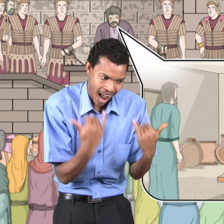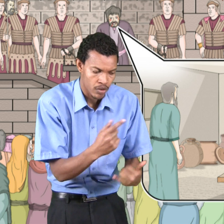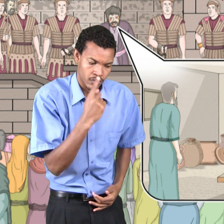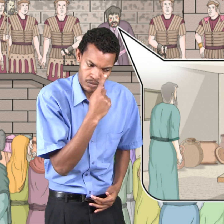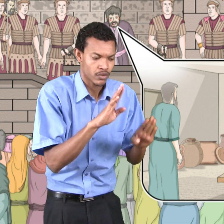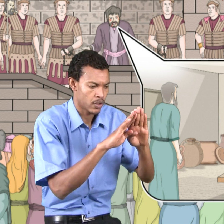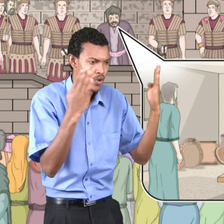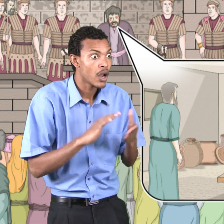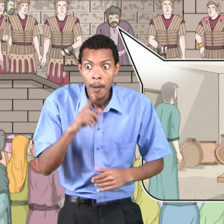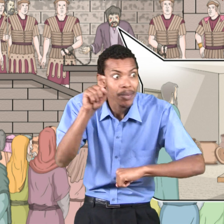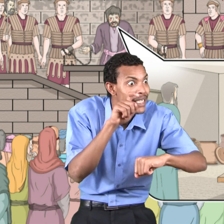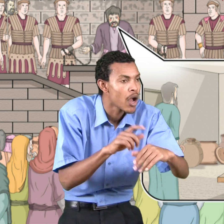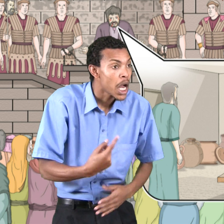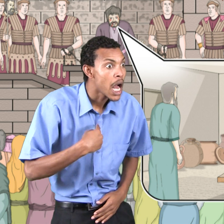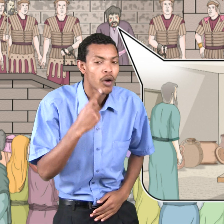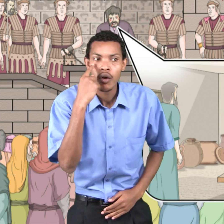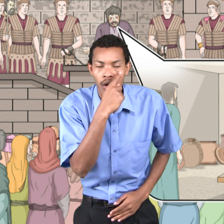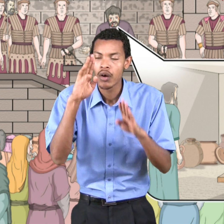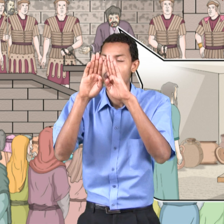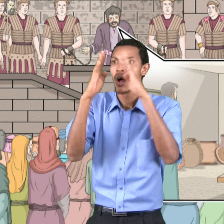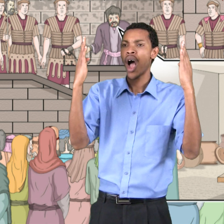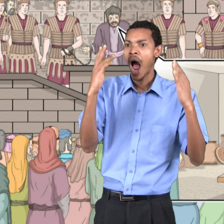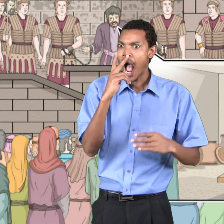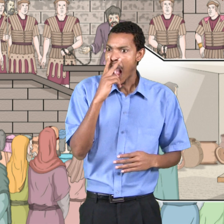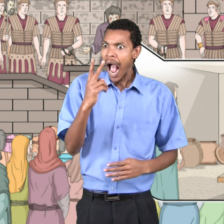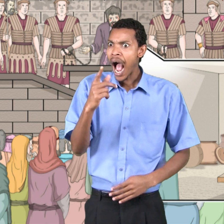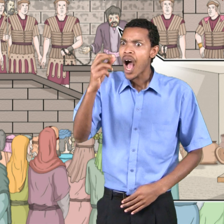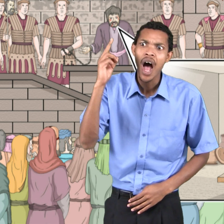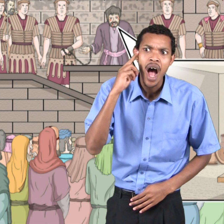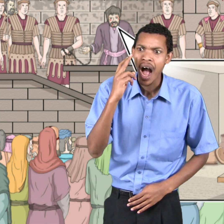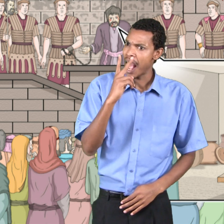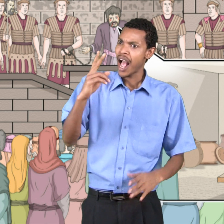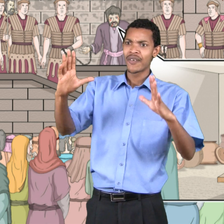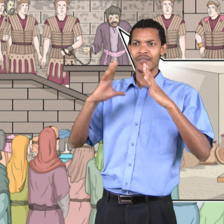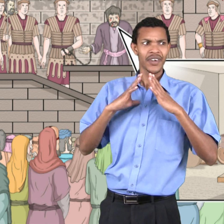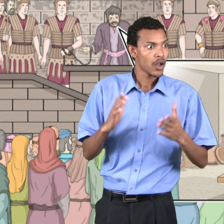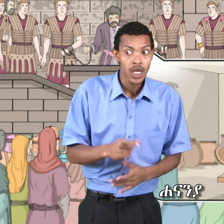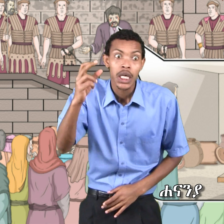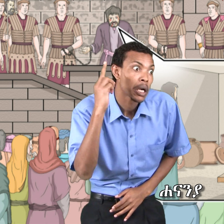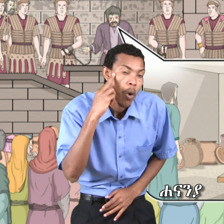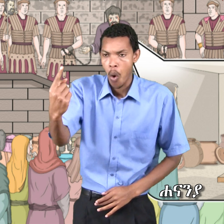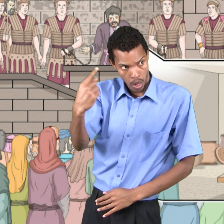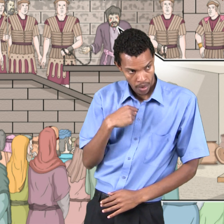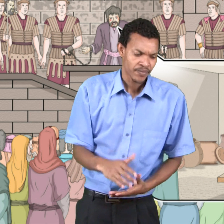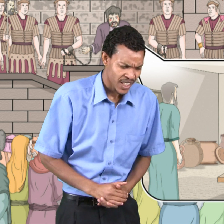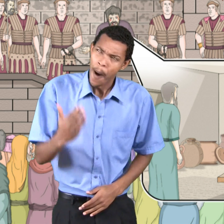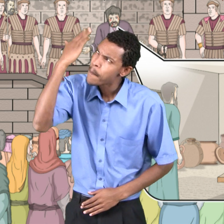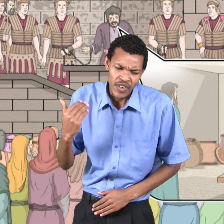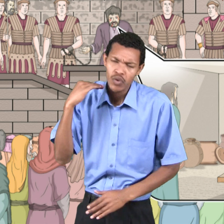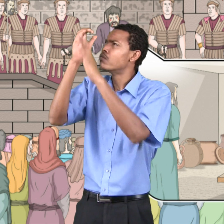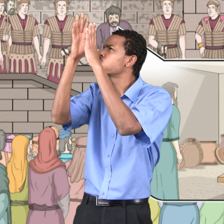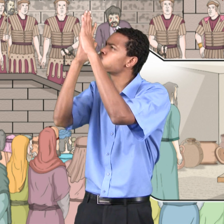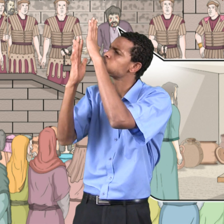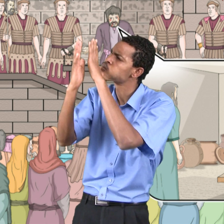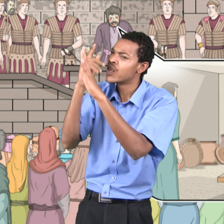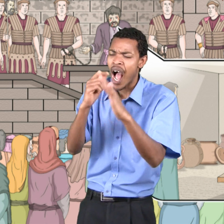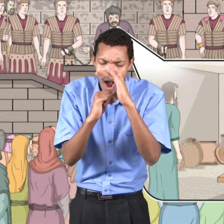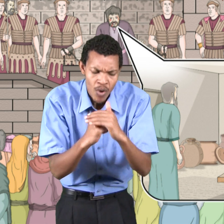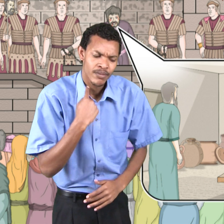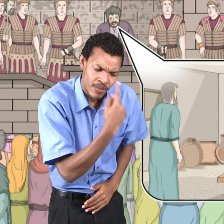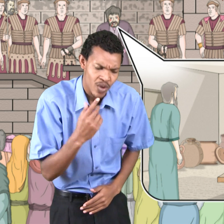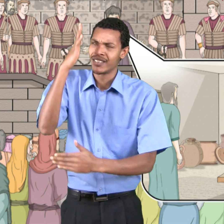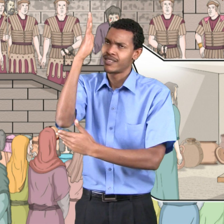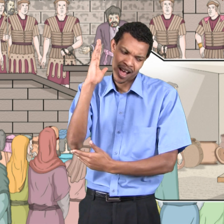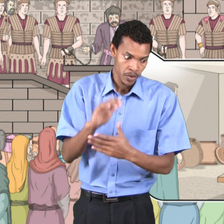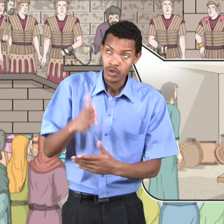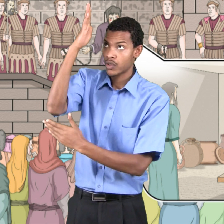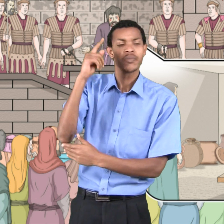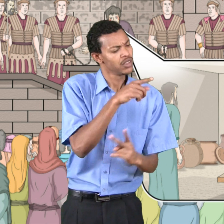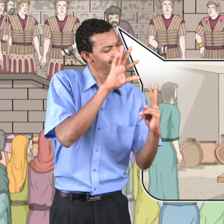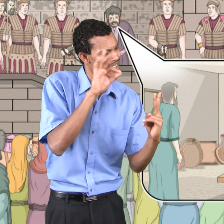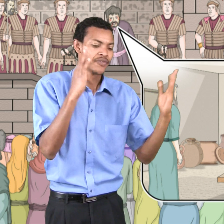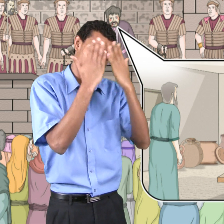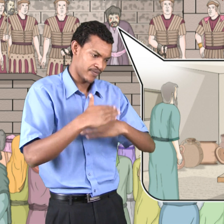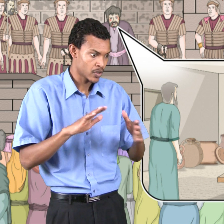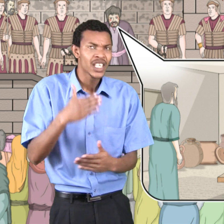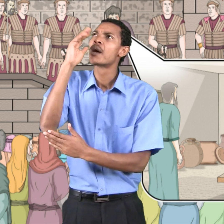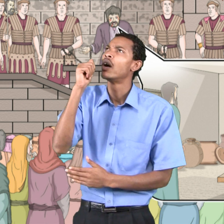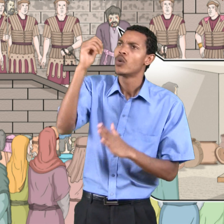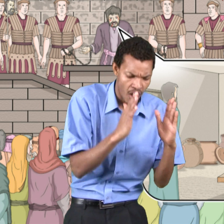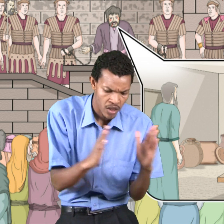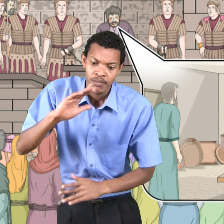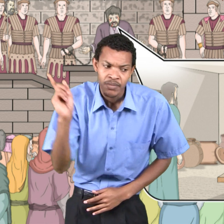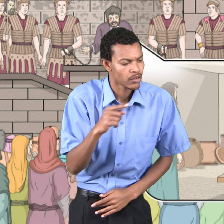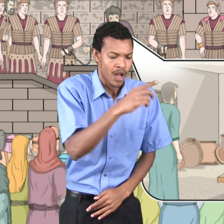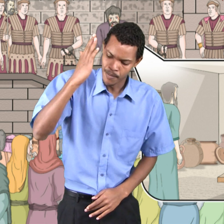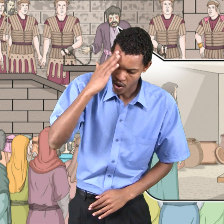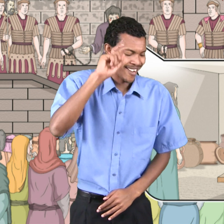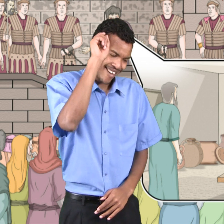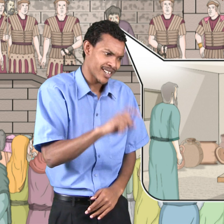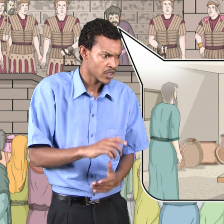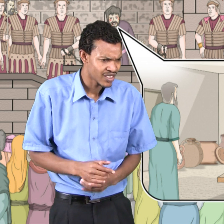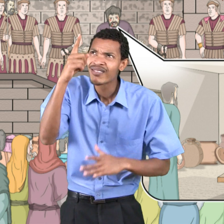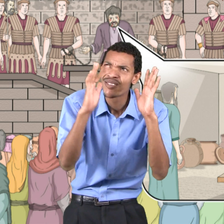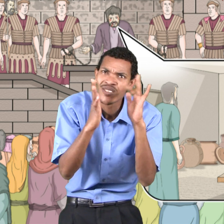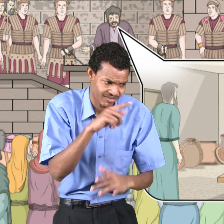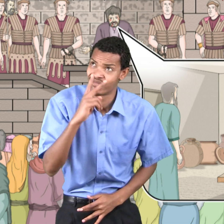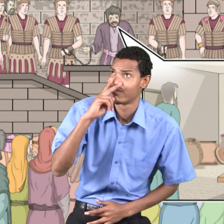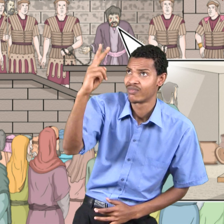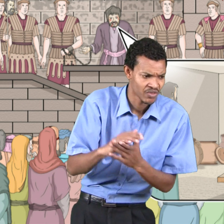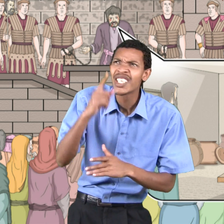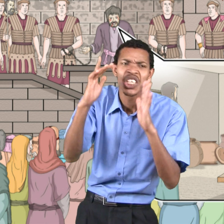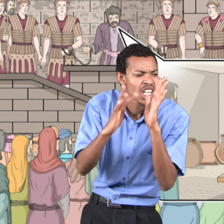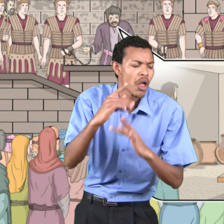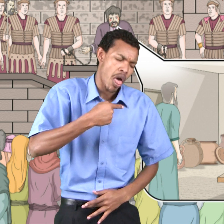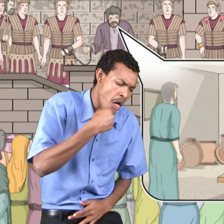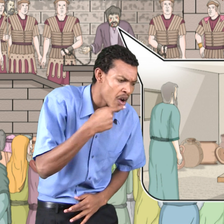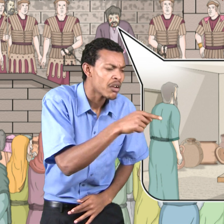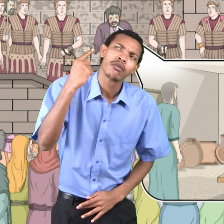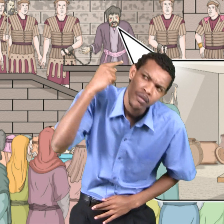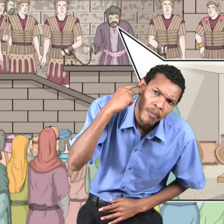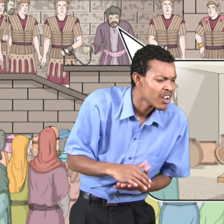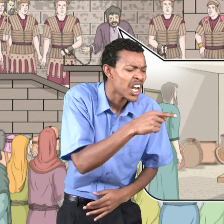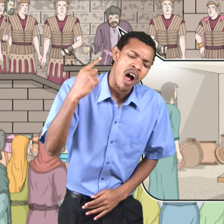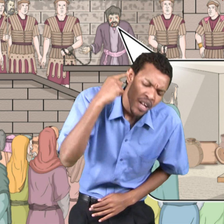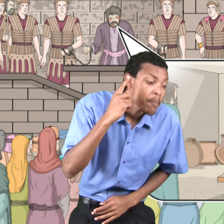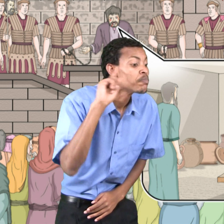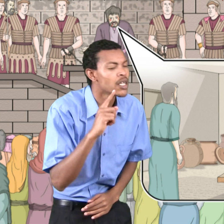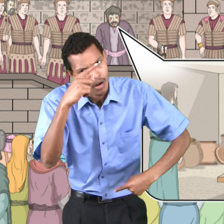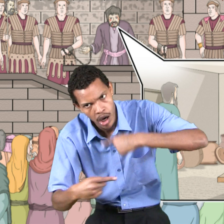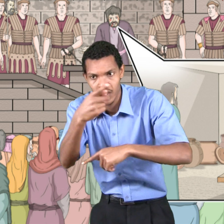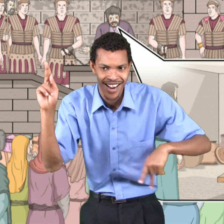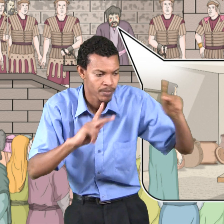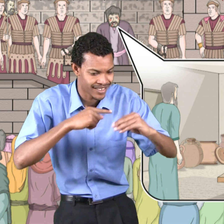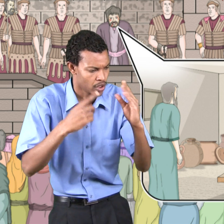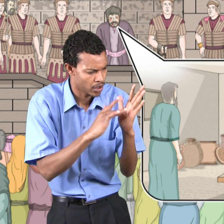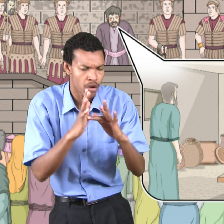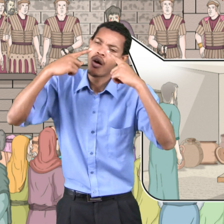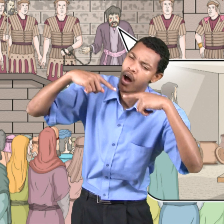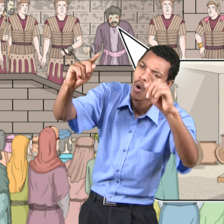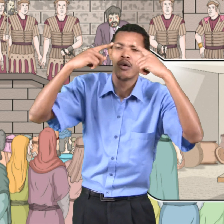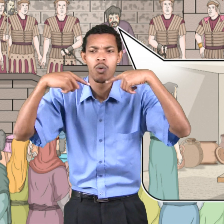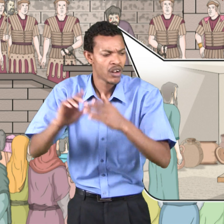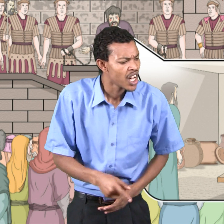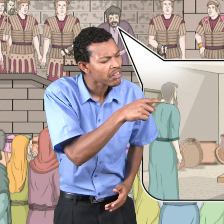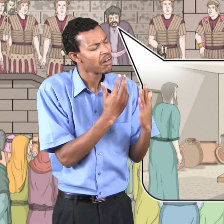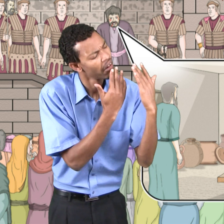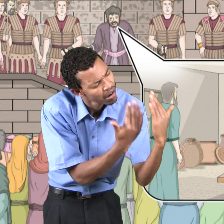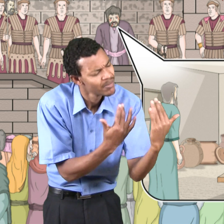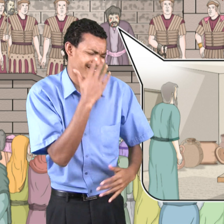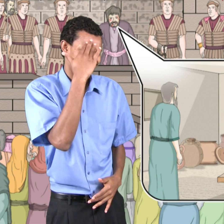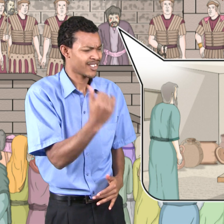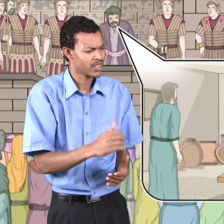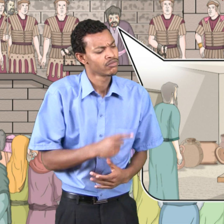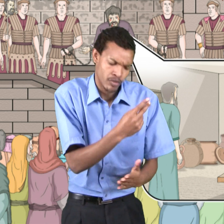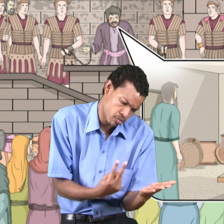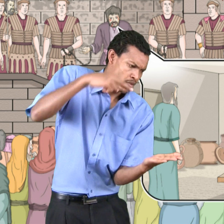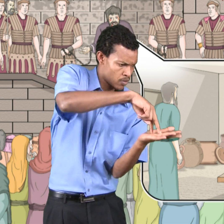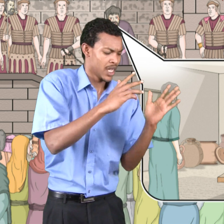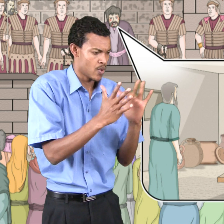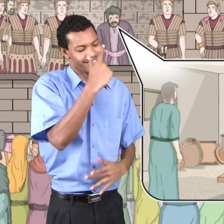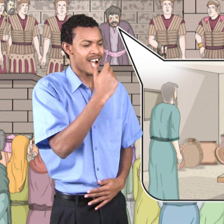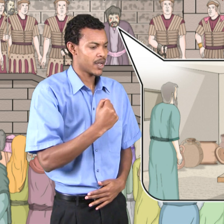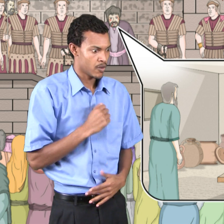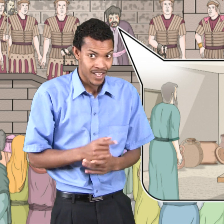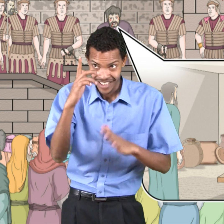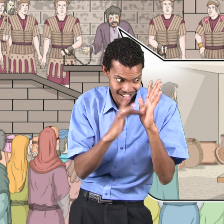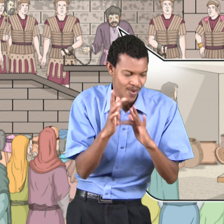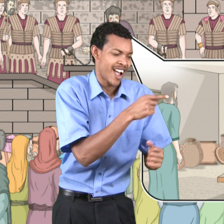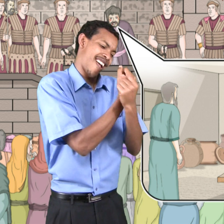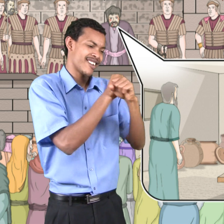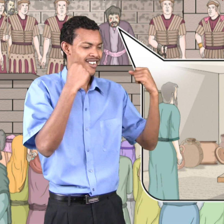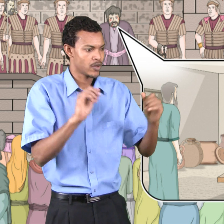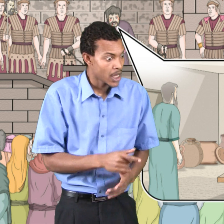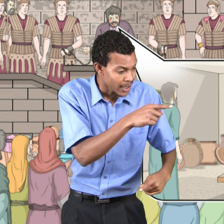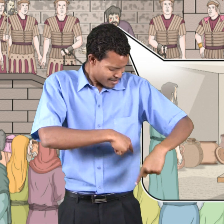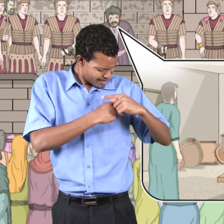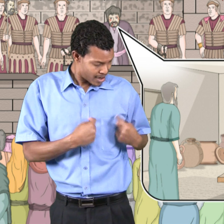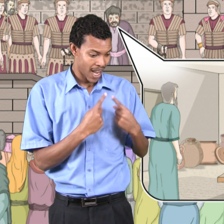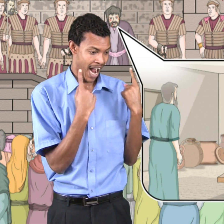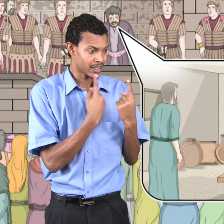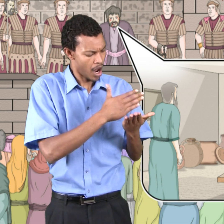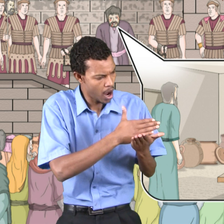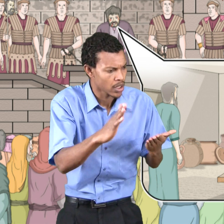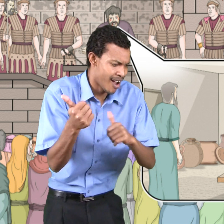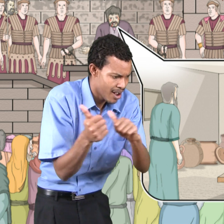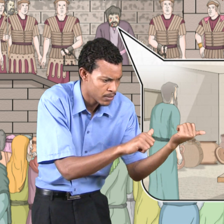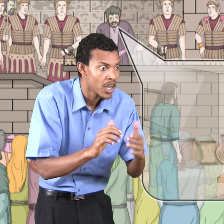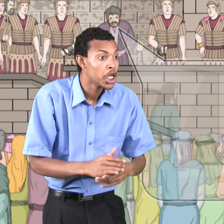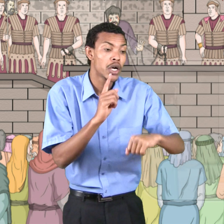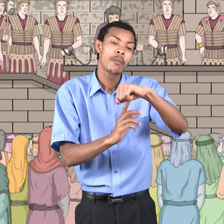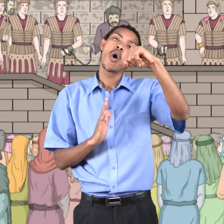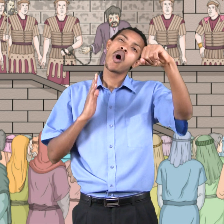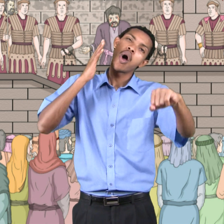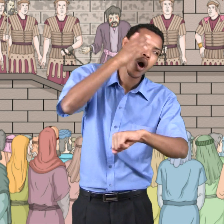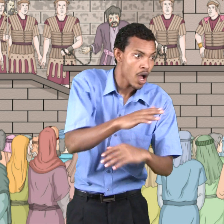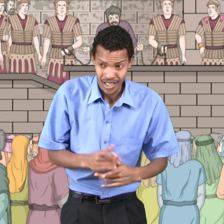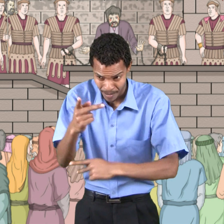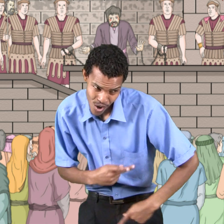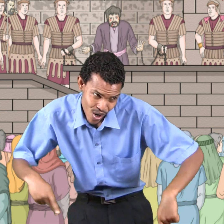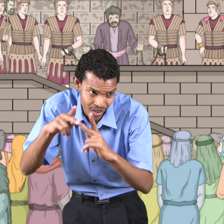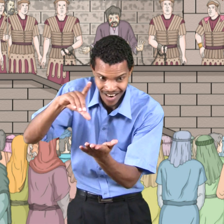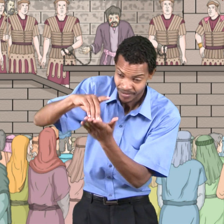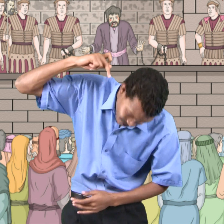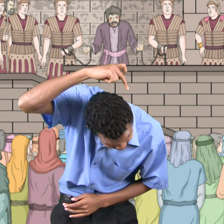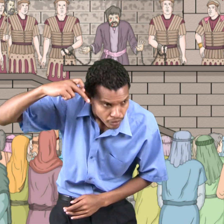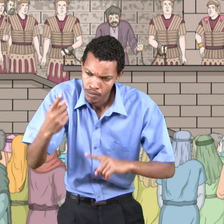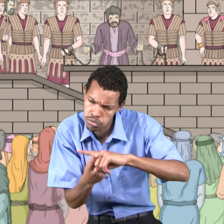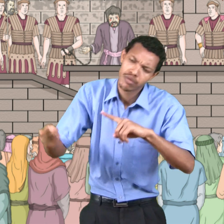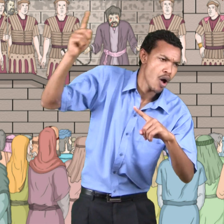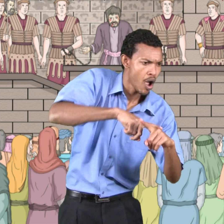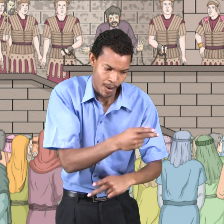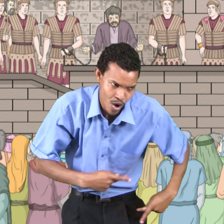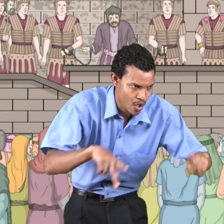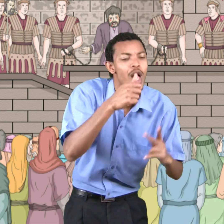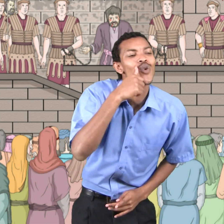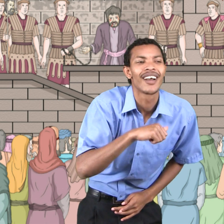Then he said, ‘The God of our fathers has appointed you to know His will, and to see the Righteous One, and to hear His voice. You will be His witness to everyone of what you have seen and heard. And now what are you waiting for? Get up, be baptized, and wash your sins away, calling on His name.’